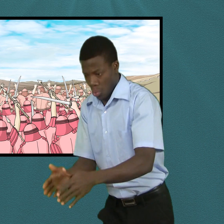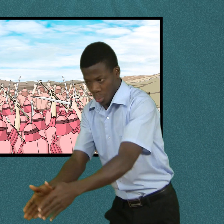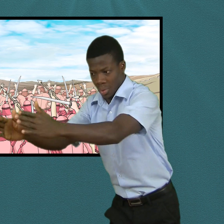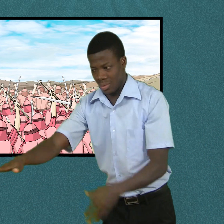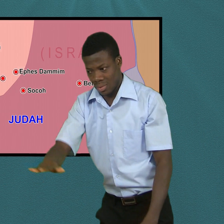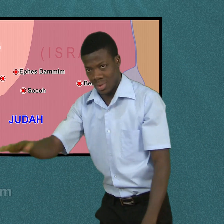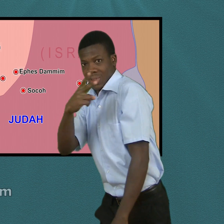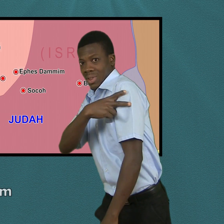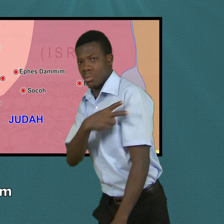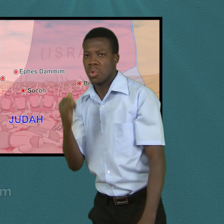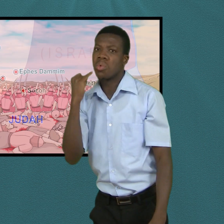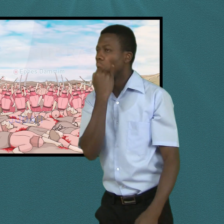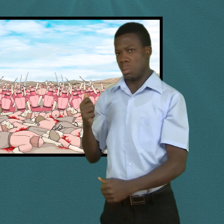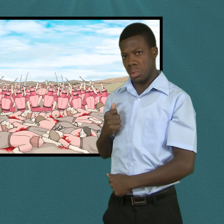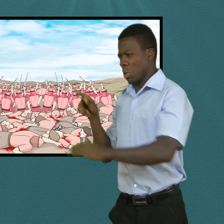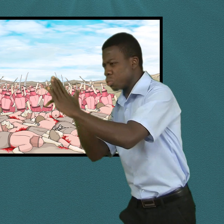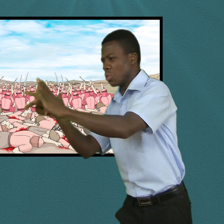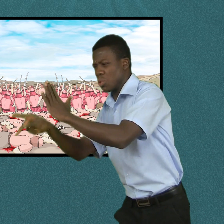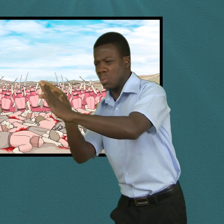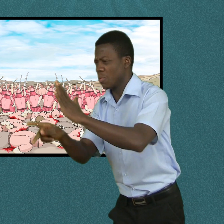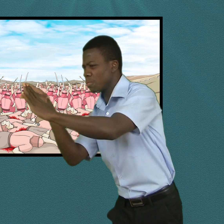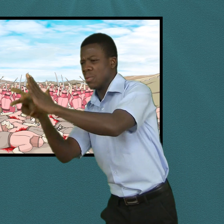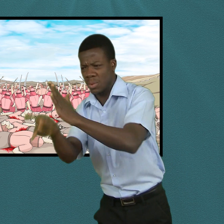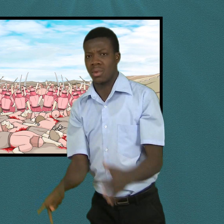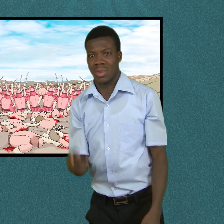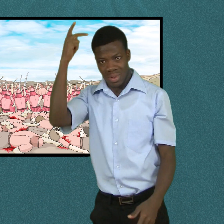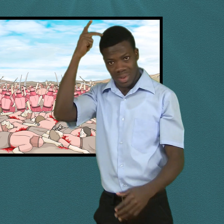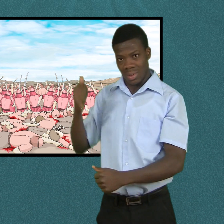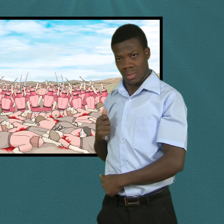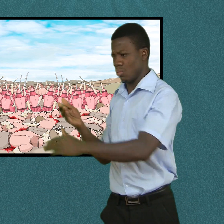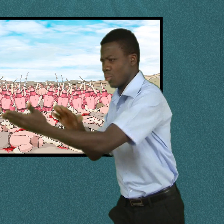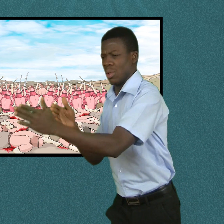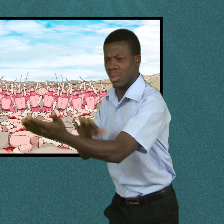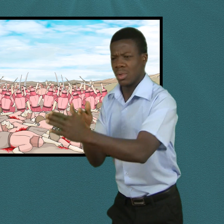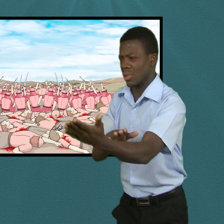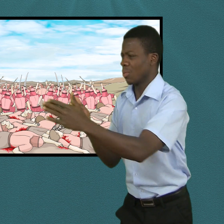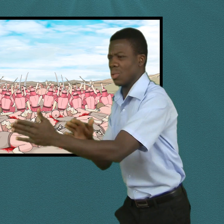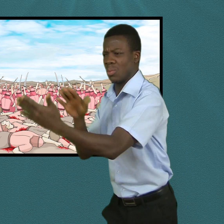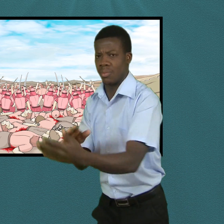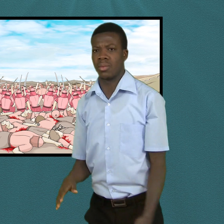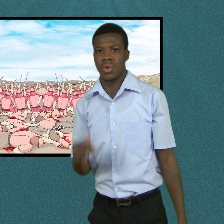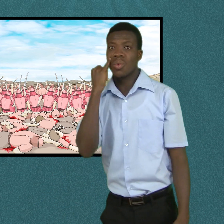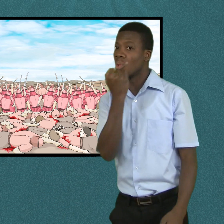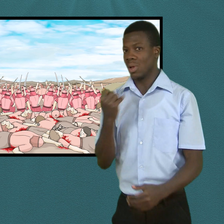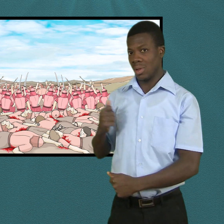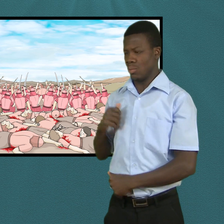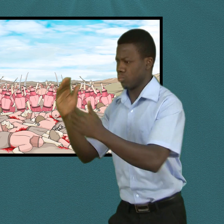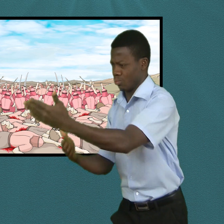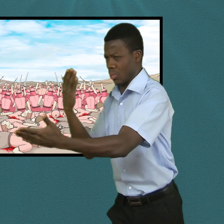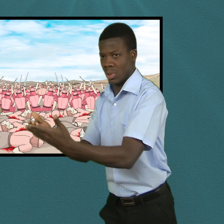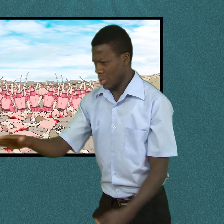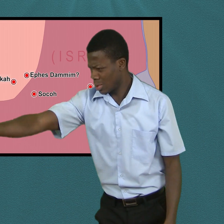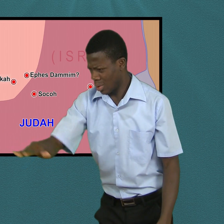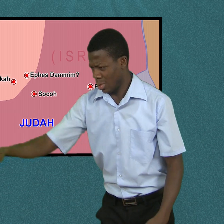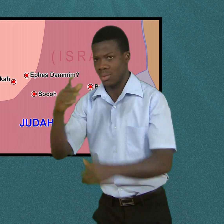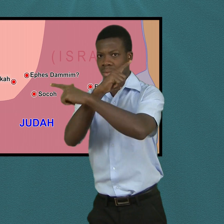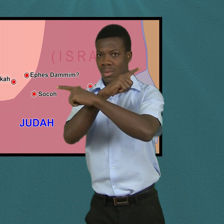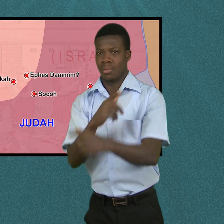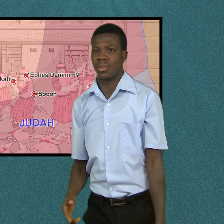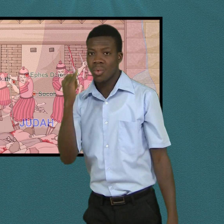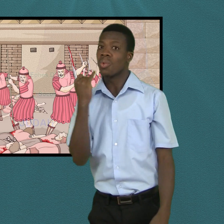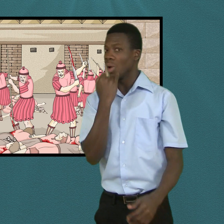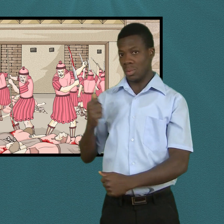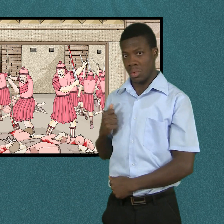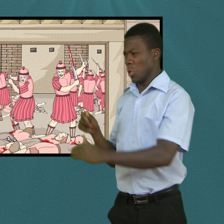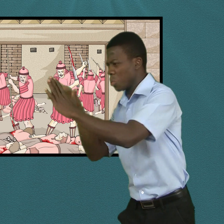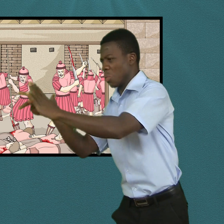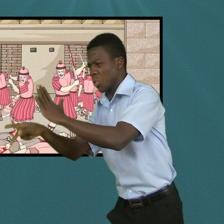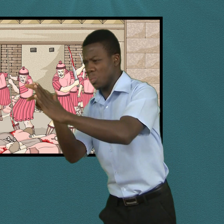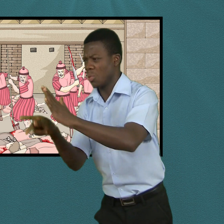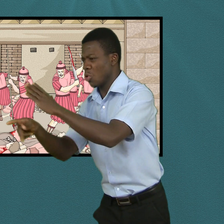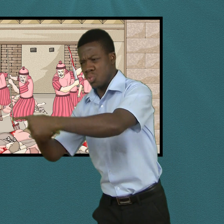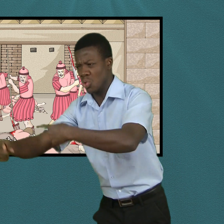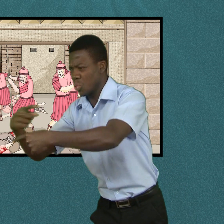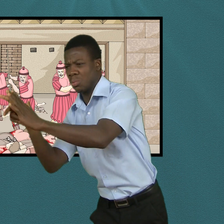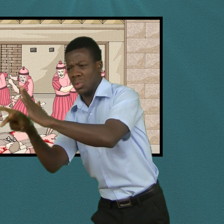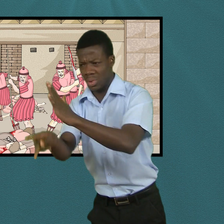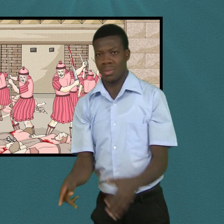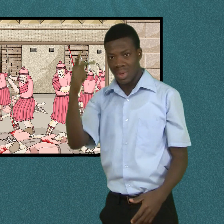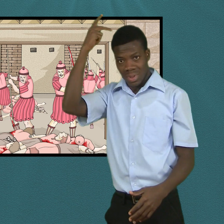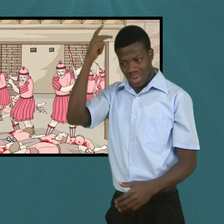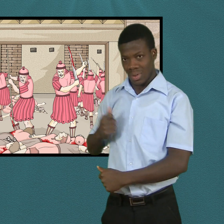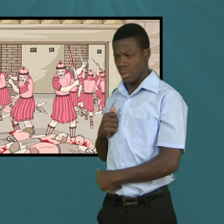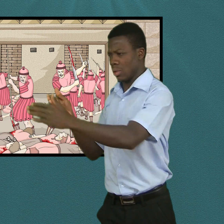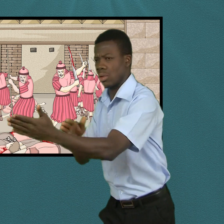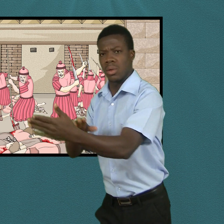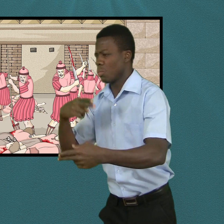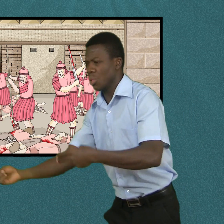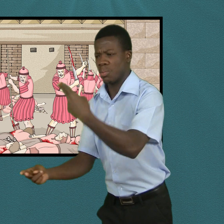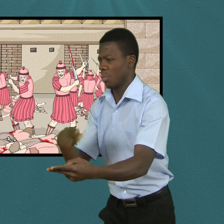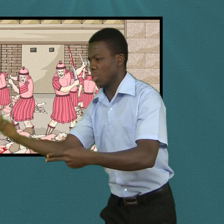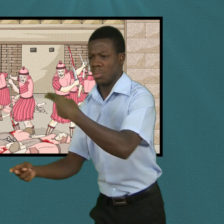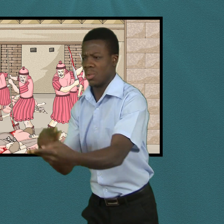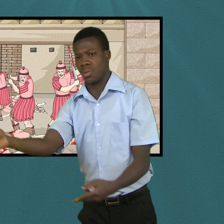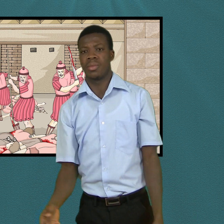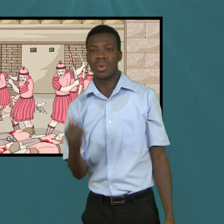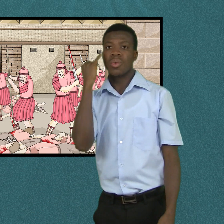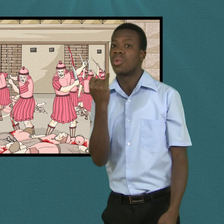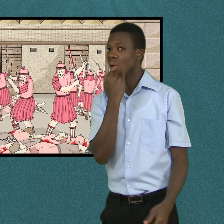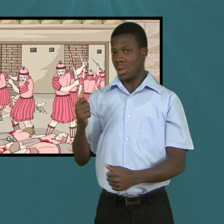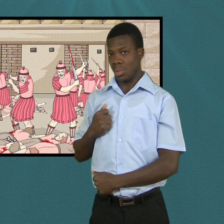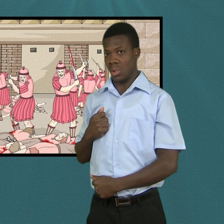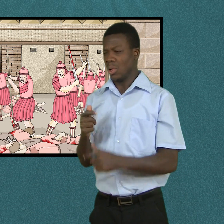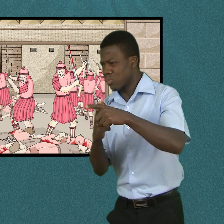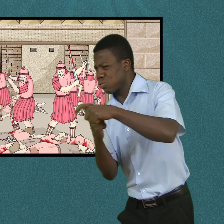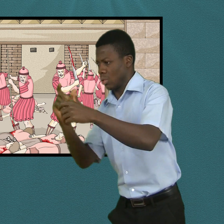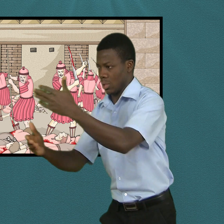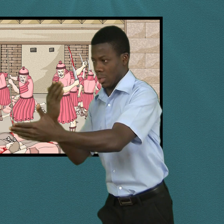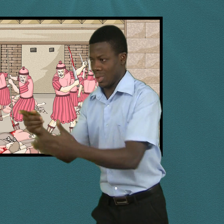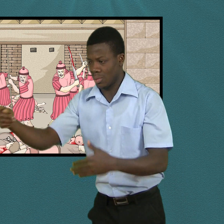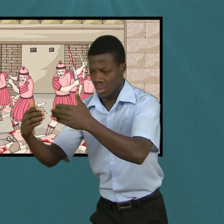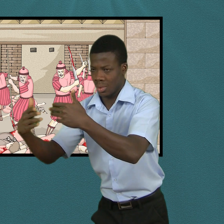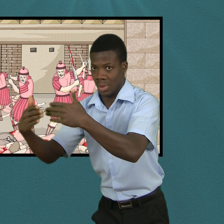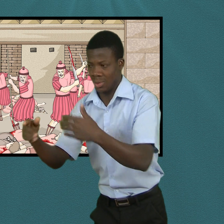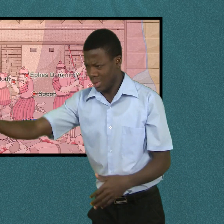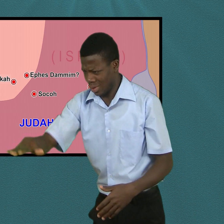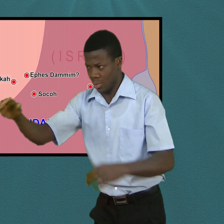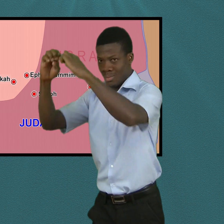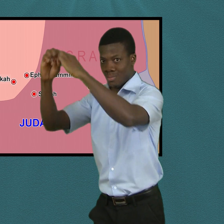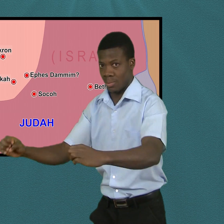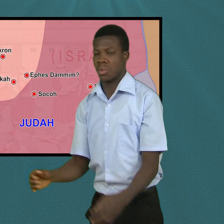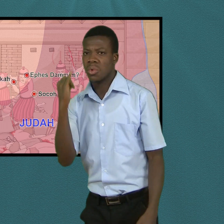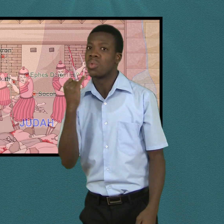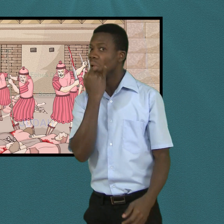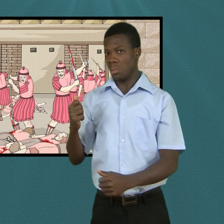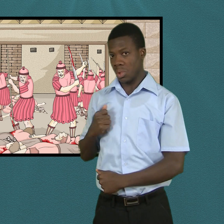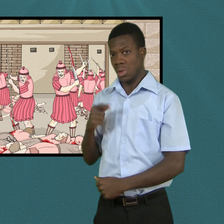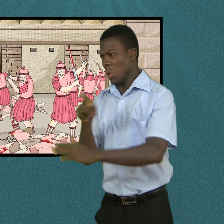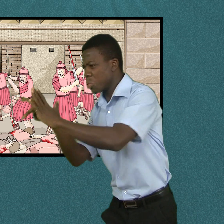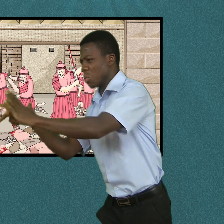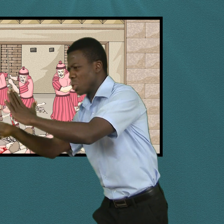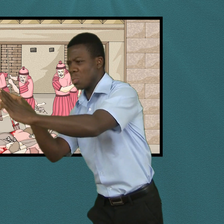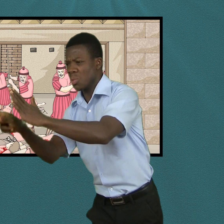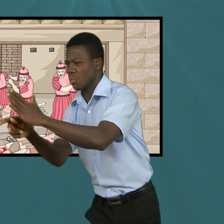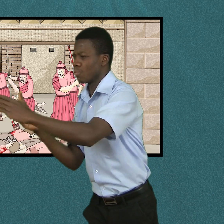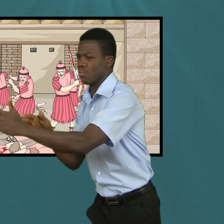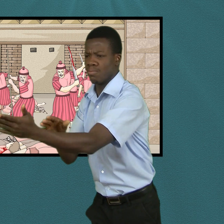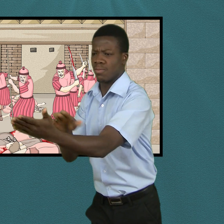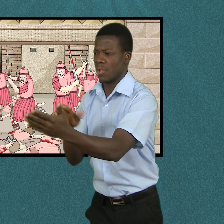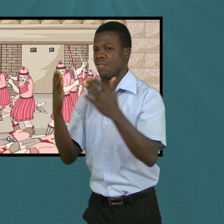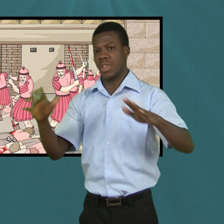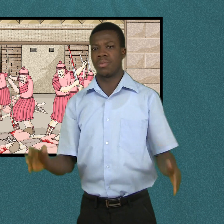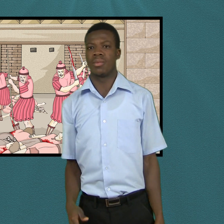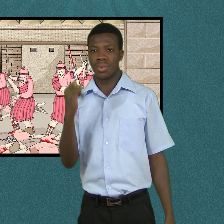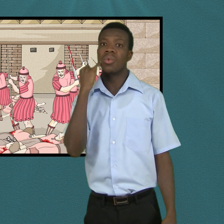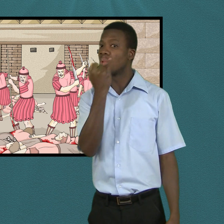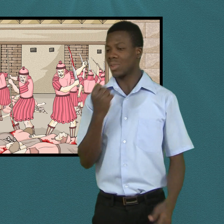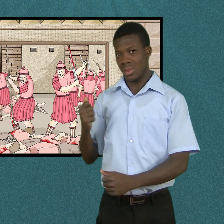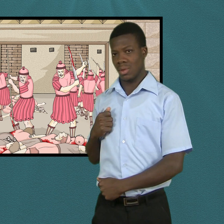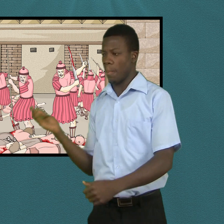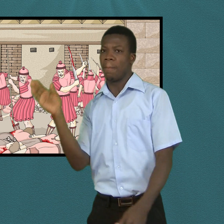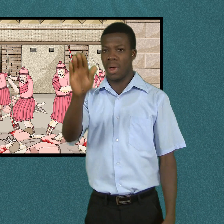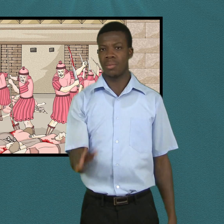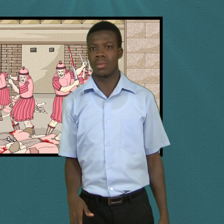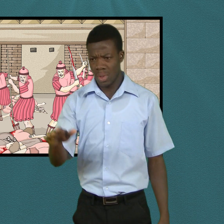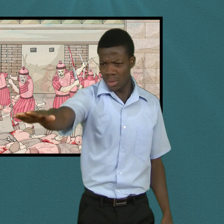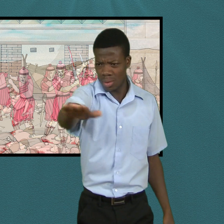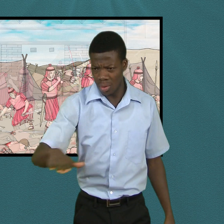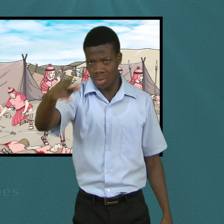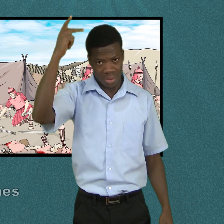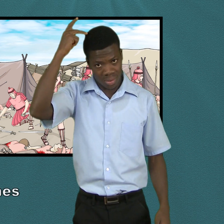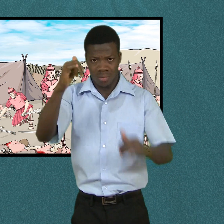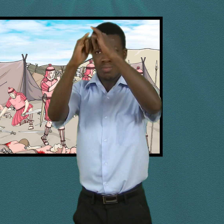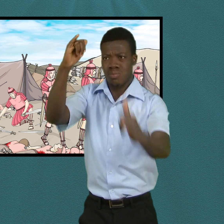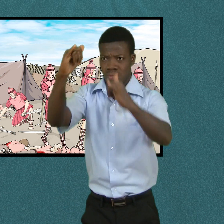And the bodies of the Philistines were strewn along the Shaaraim road to Gath and Ekron.